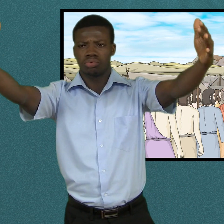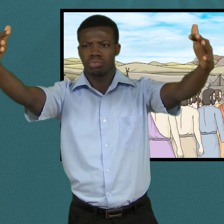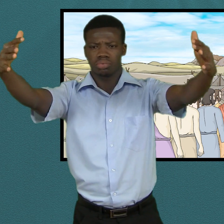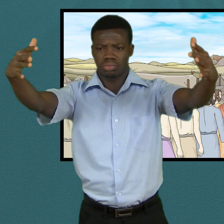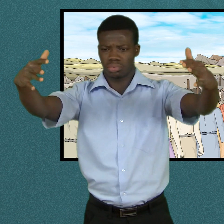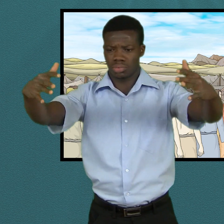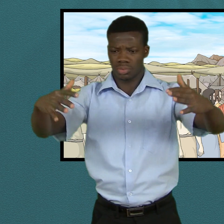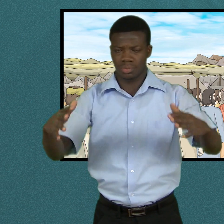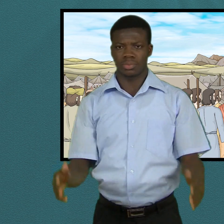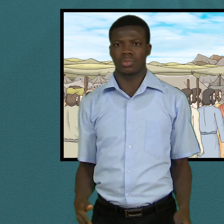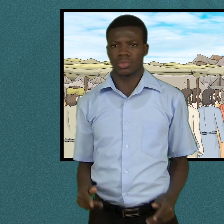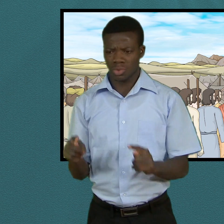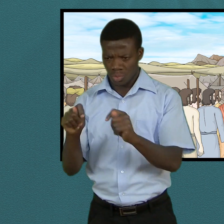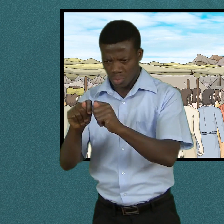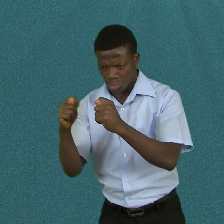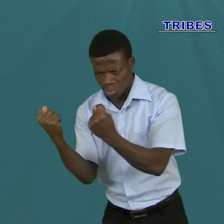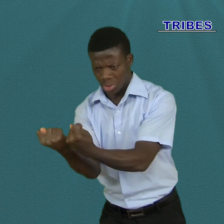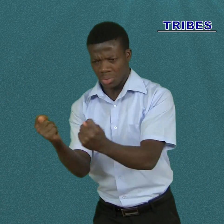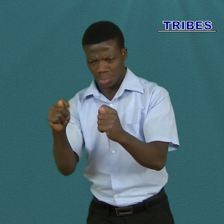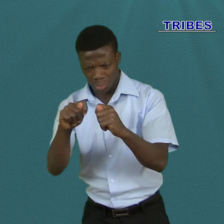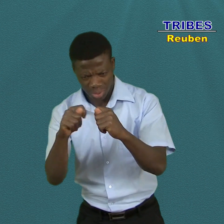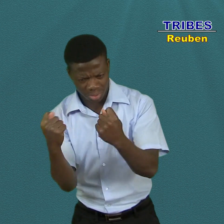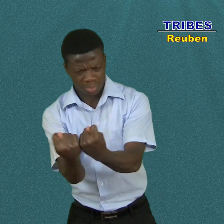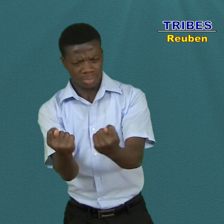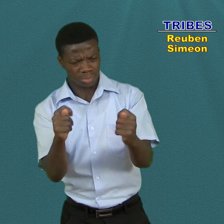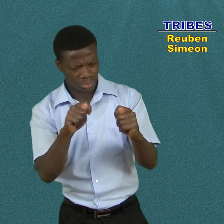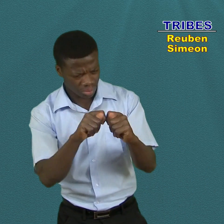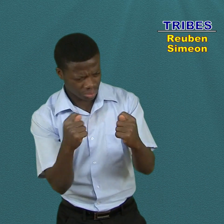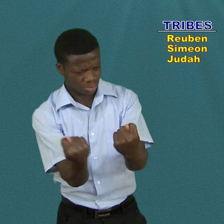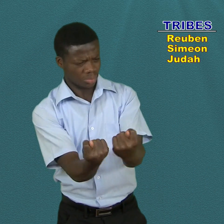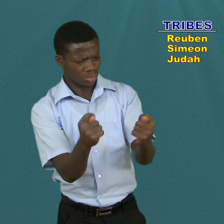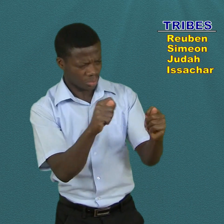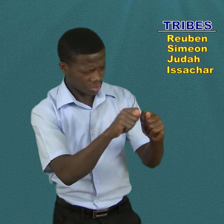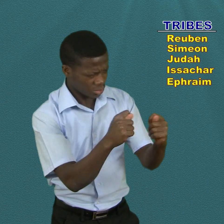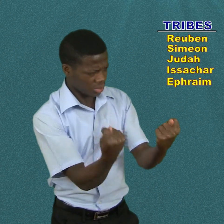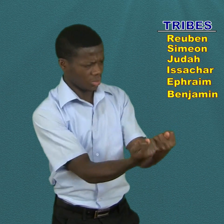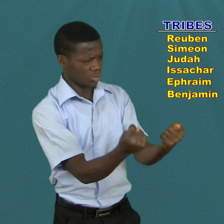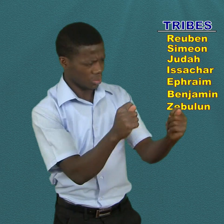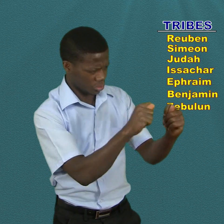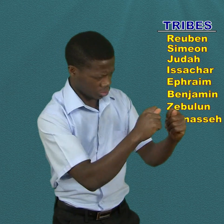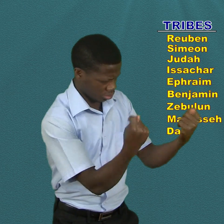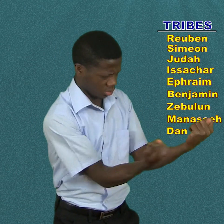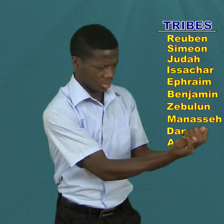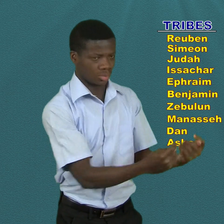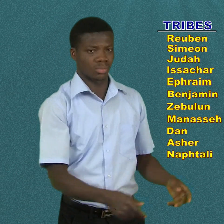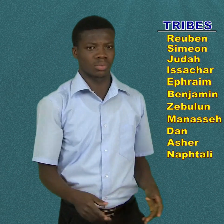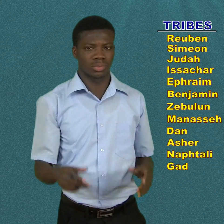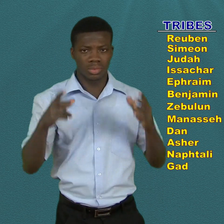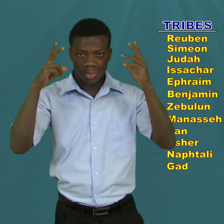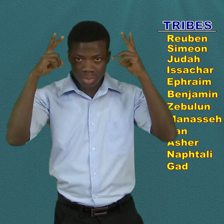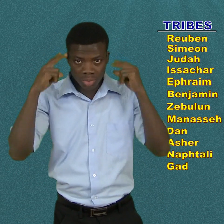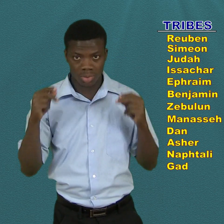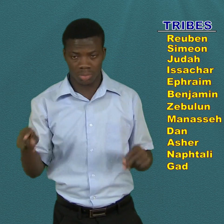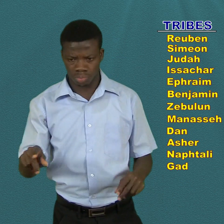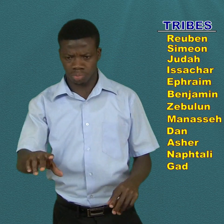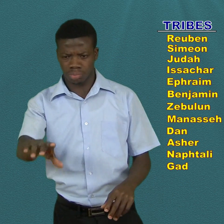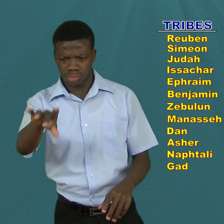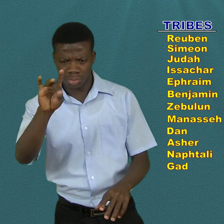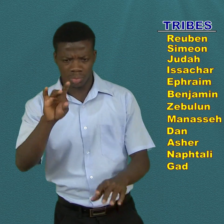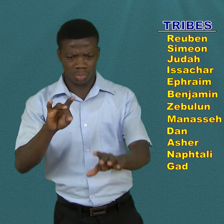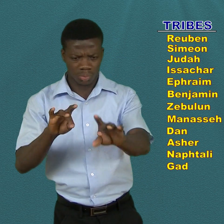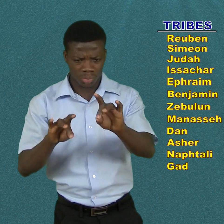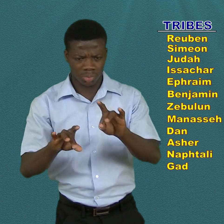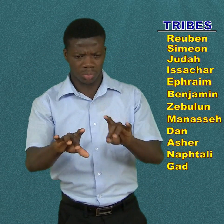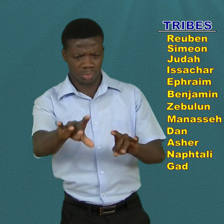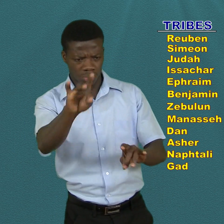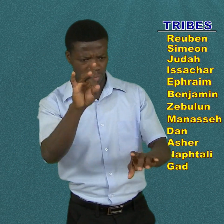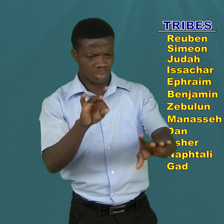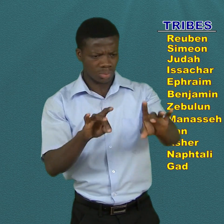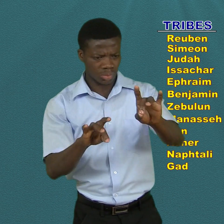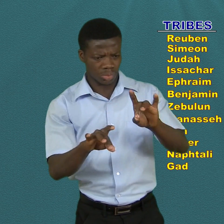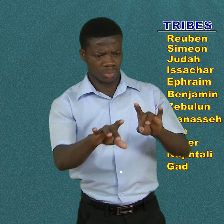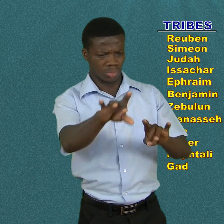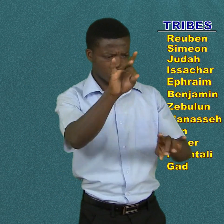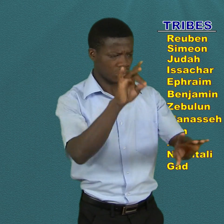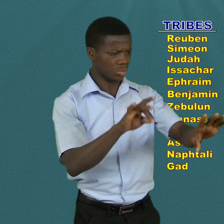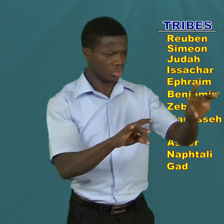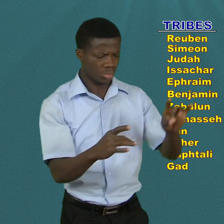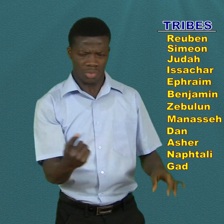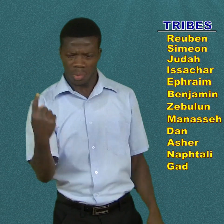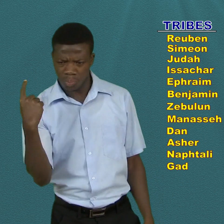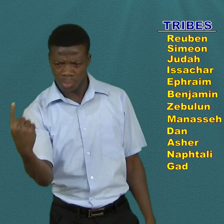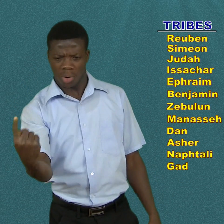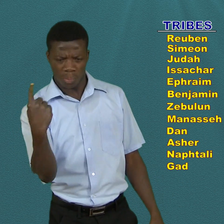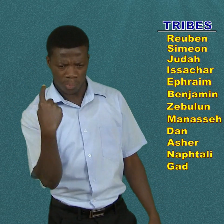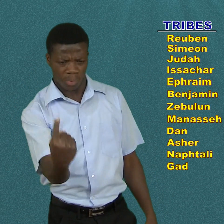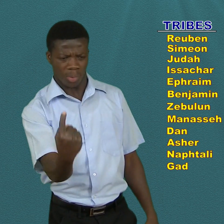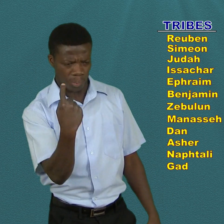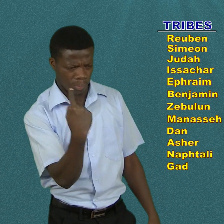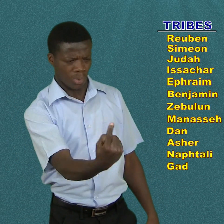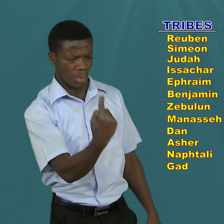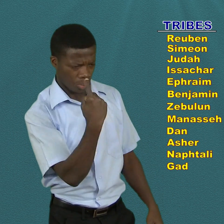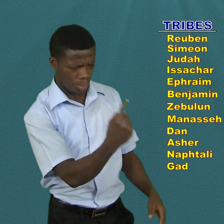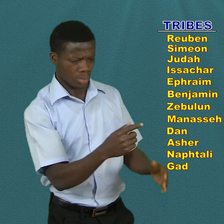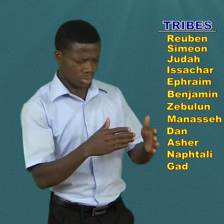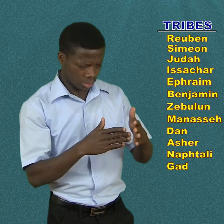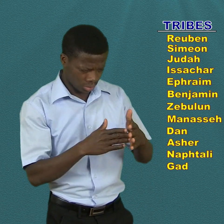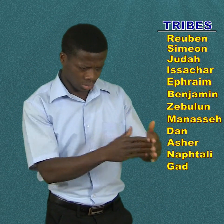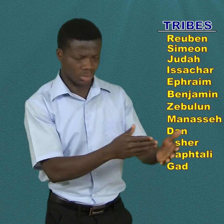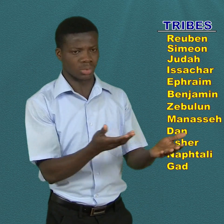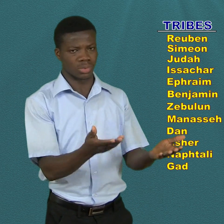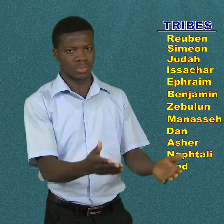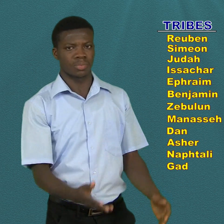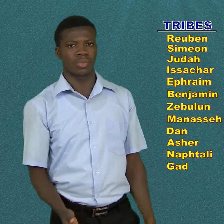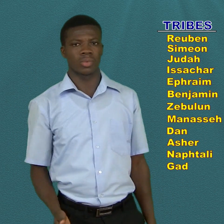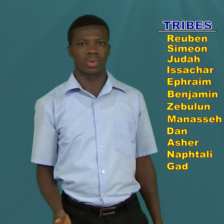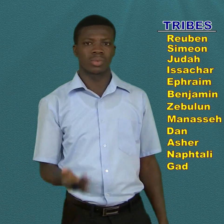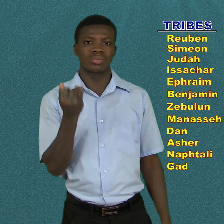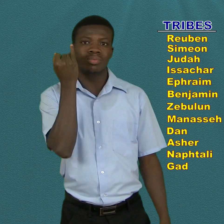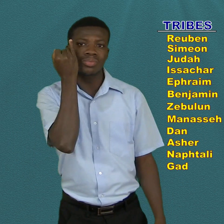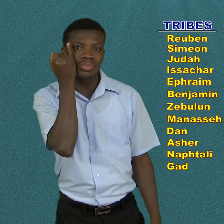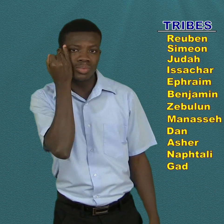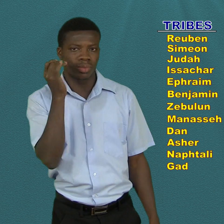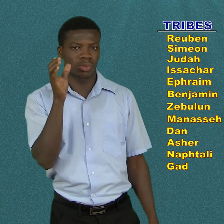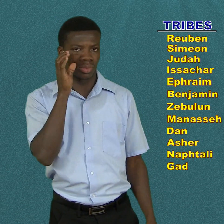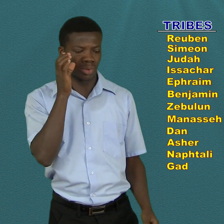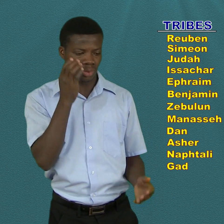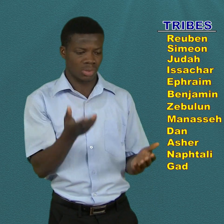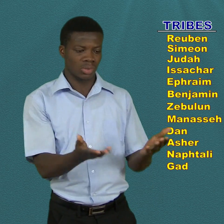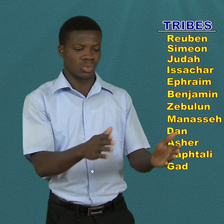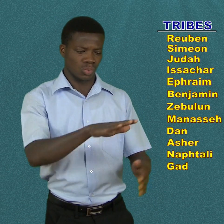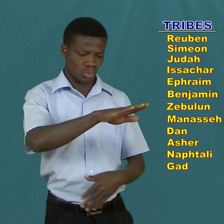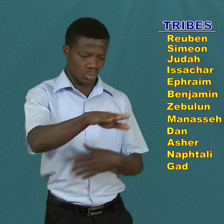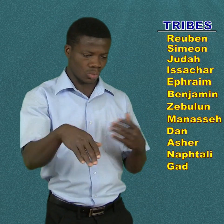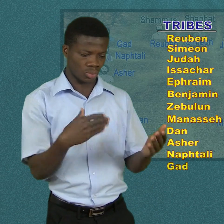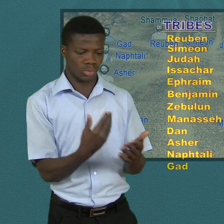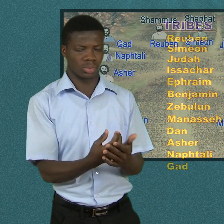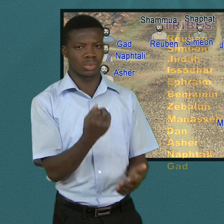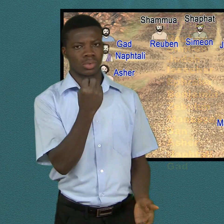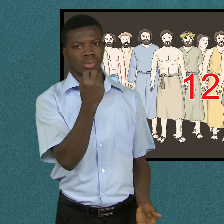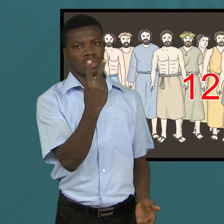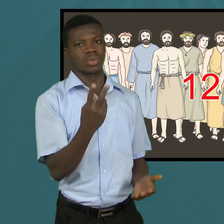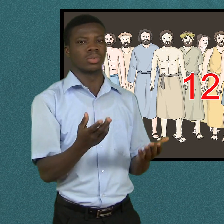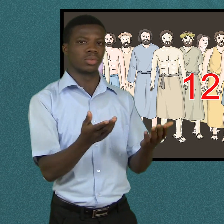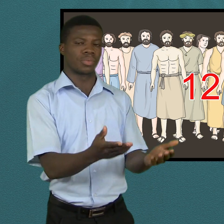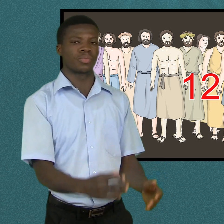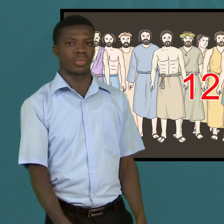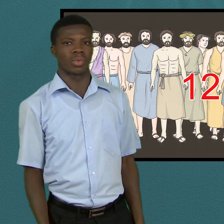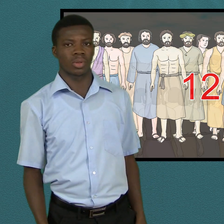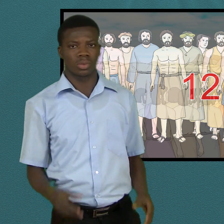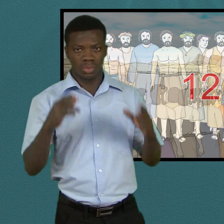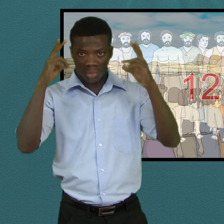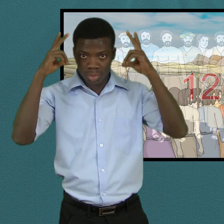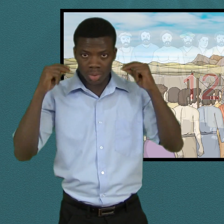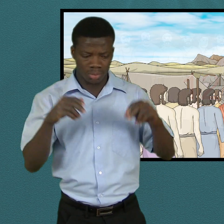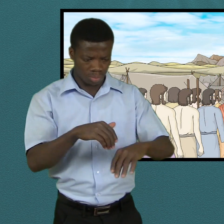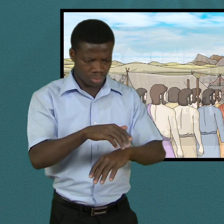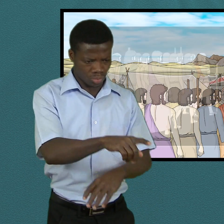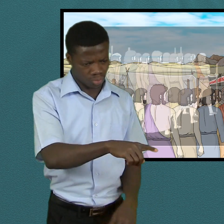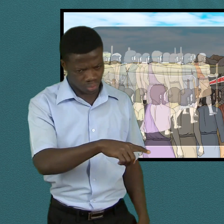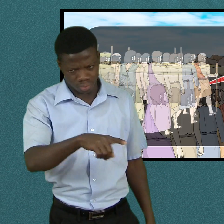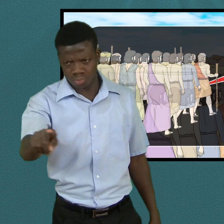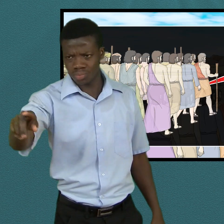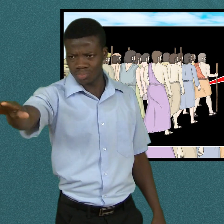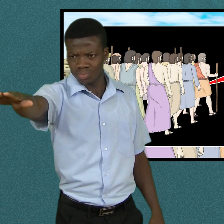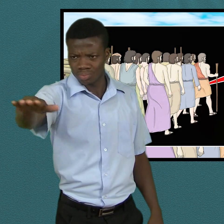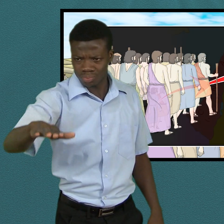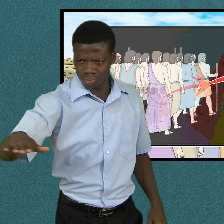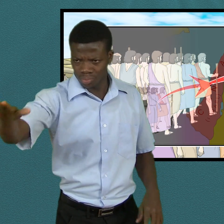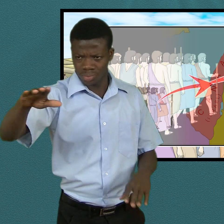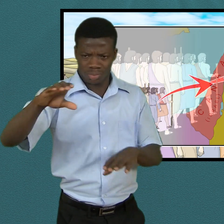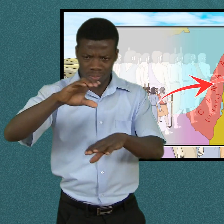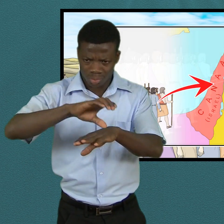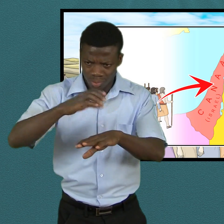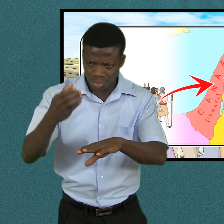All the men were leaders of the Israelites, and these were their names: From the tribe of Reuben, Shammua son of Zaccur; from the tribe of Simeon, Shaphat son of Hori; from the tribe of Judah, Caleb son of Jephunneh; from the tribe of Issachar, Igal son of Joseph; from the tribe of Ephraim, Hoshea son of Nun; from the tribe of Benjamin, Palti son of Raphu; from the tribe of Zebulun, Gaddiel son of Sodi; from the tribe of Manasseh (a tribe of Joseph), Gaddi son of Susi; from the tribe of Dan, Ammiel son of Gemalli; from the tribe of Asher, Sethur son of Michael; from the tribe of Naphtali, Nahbi son of Vophsi; and from the tribe of Gad, Geuel son of Machi. These were the names of the men Moses sent to spy out the land; and Moses gave to Hoshea son of Nun the name Joshua.